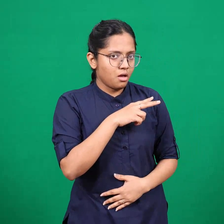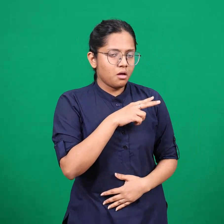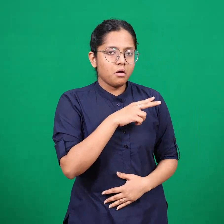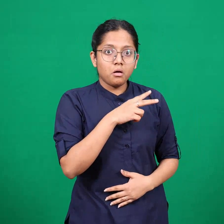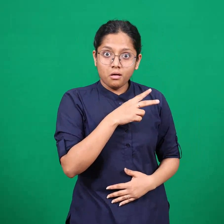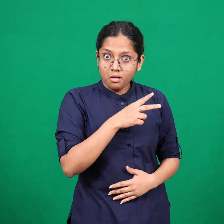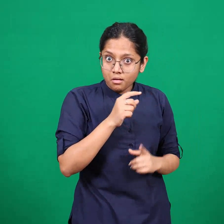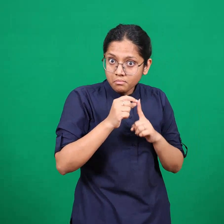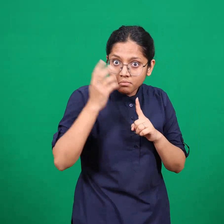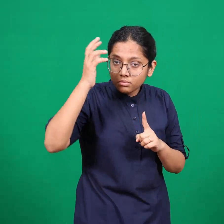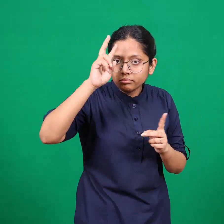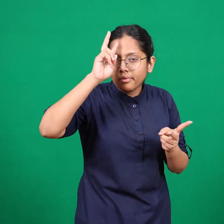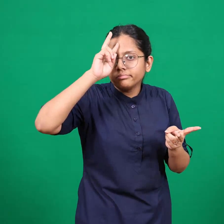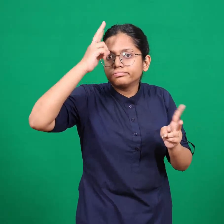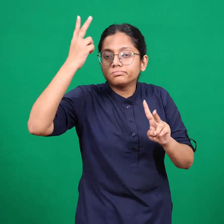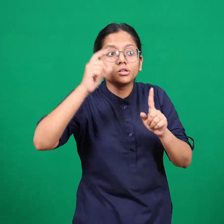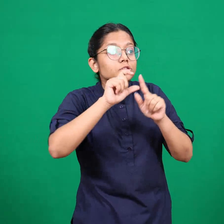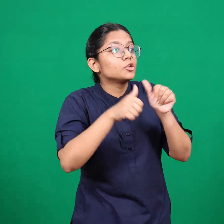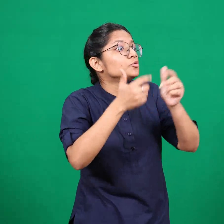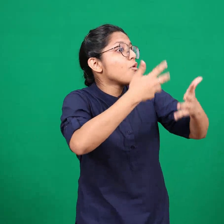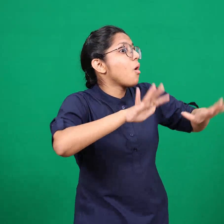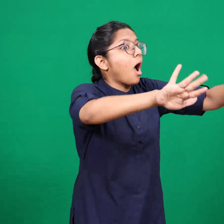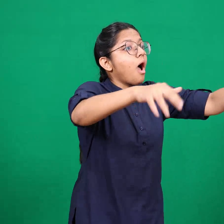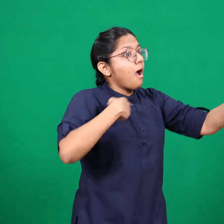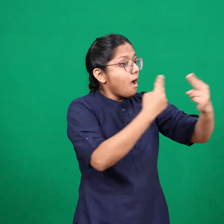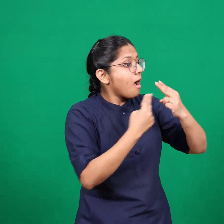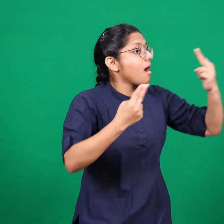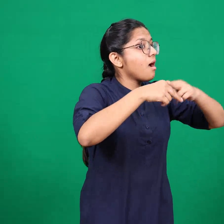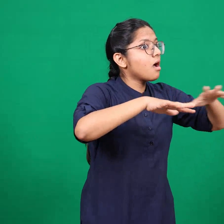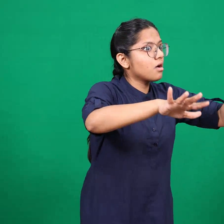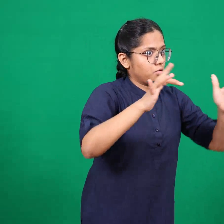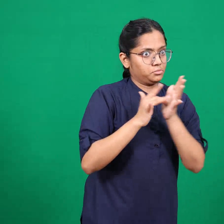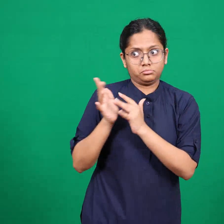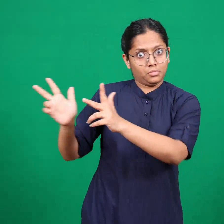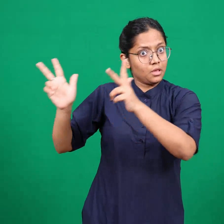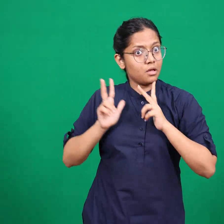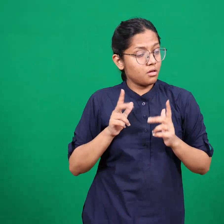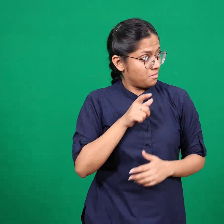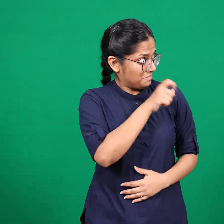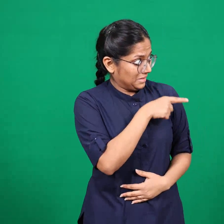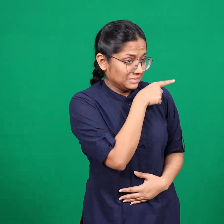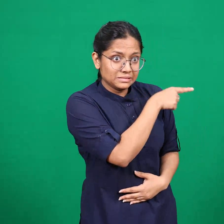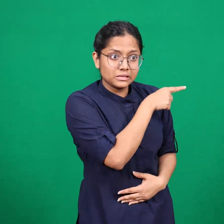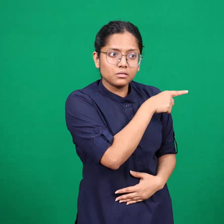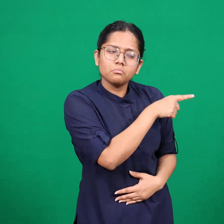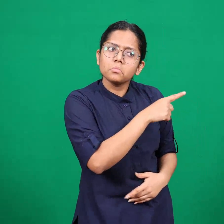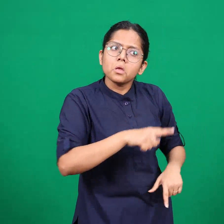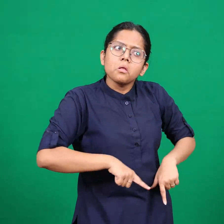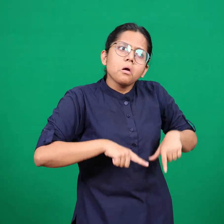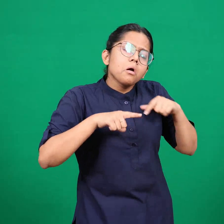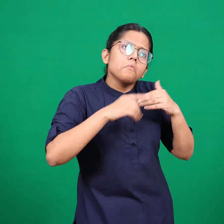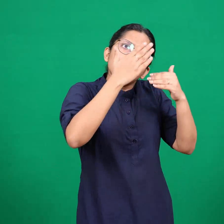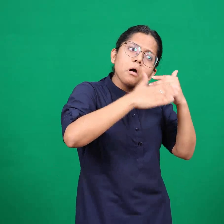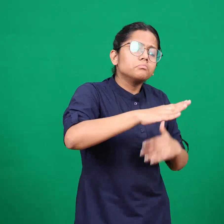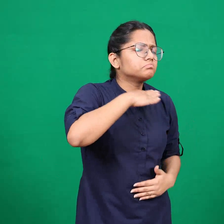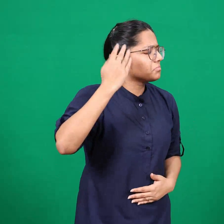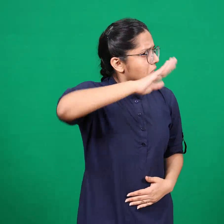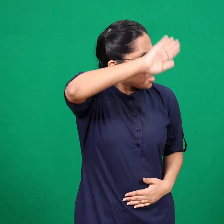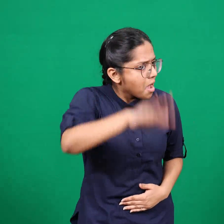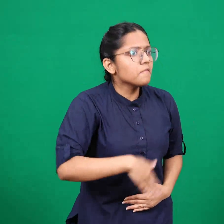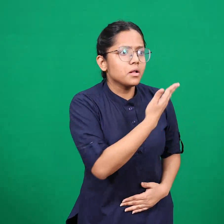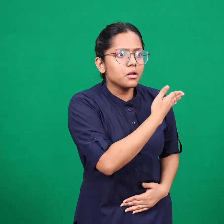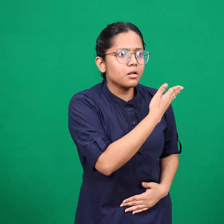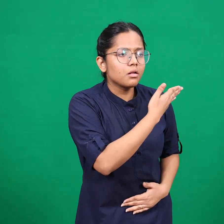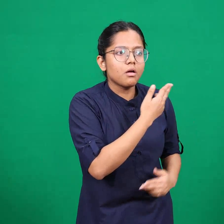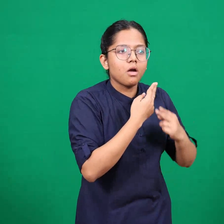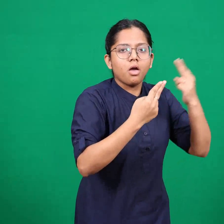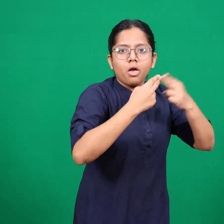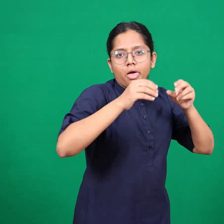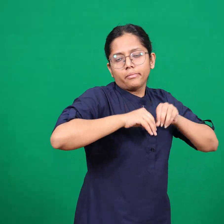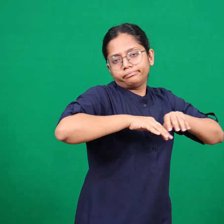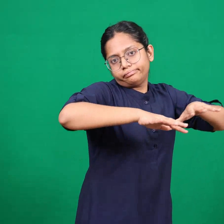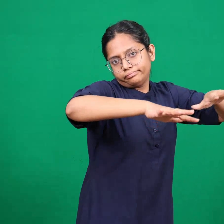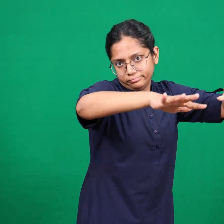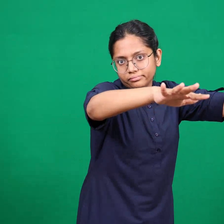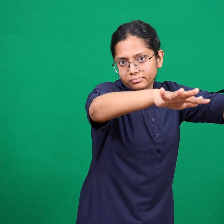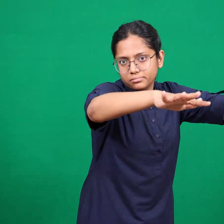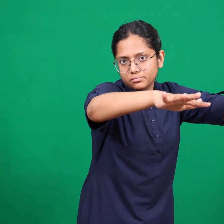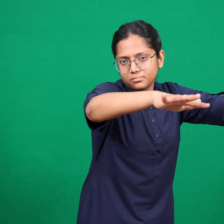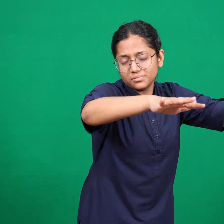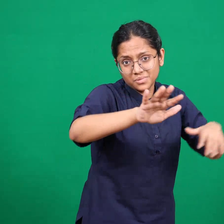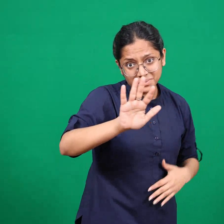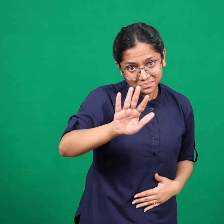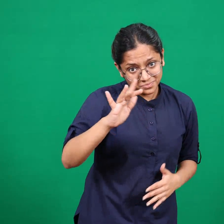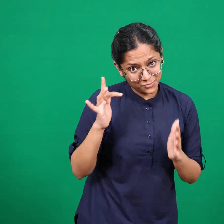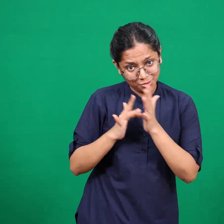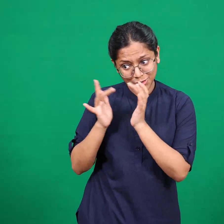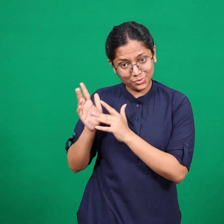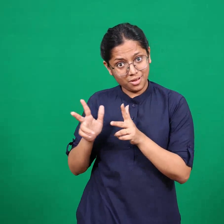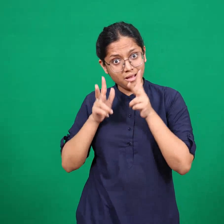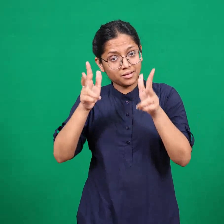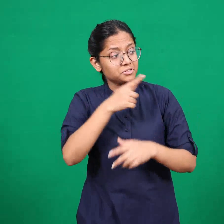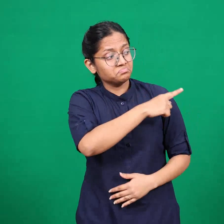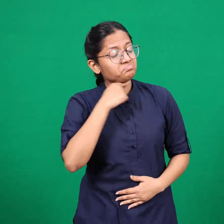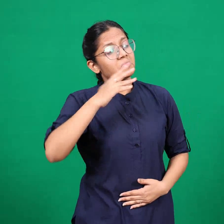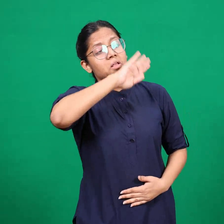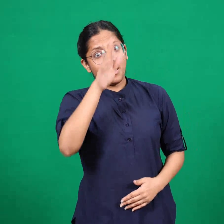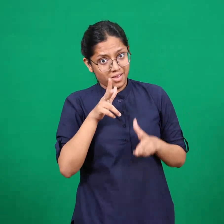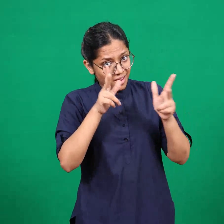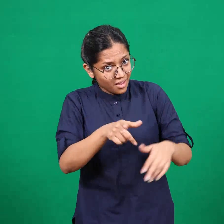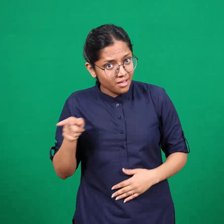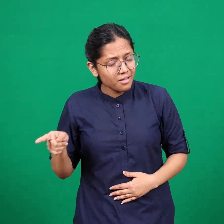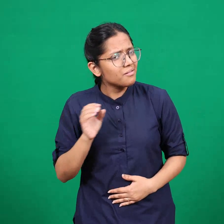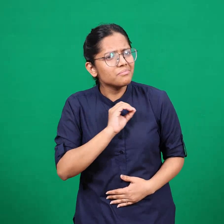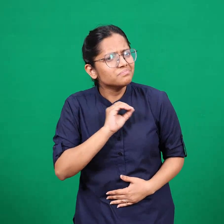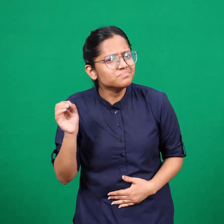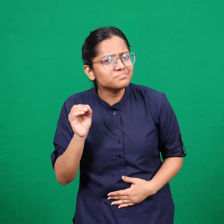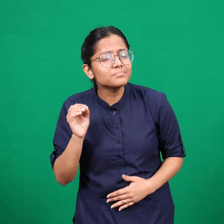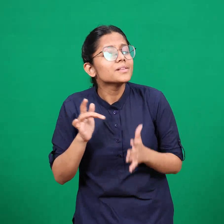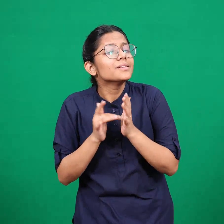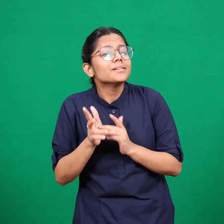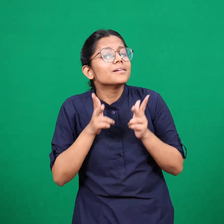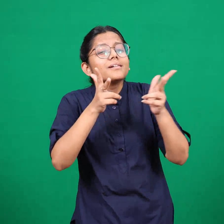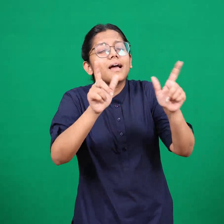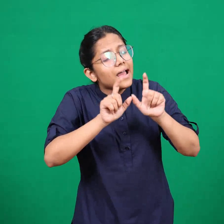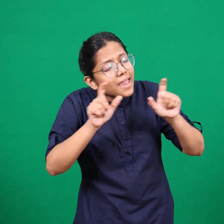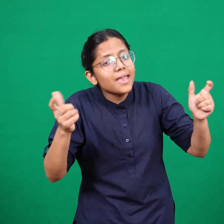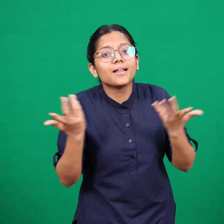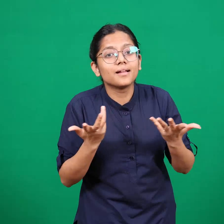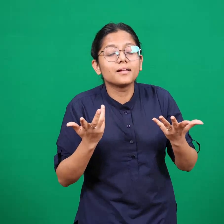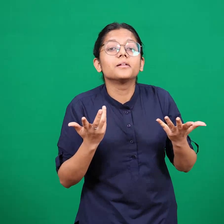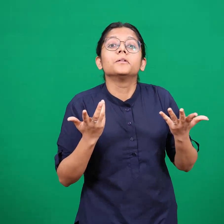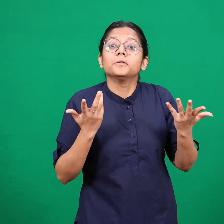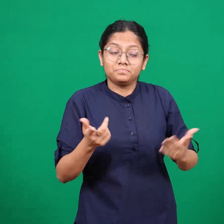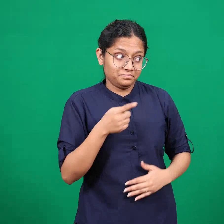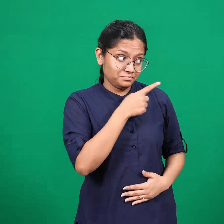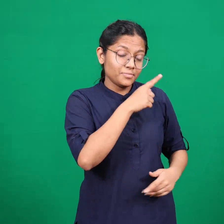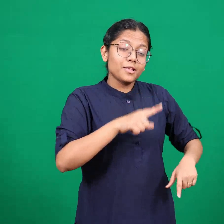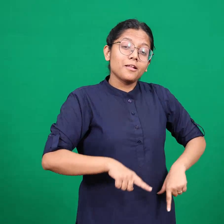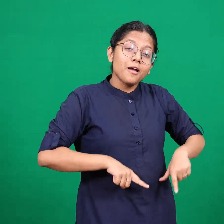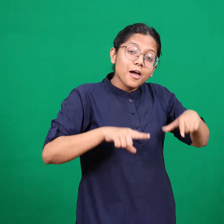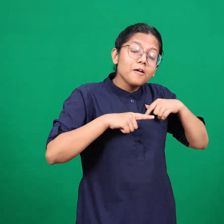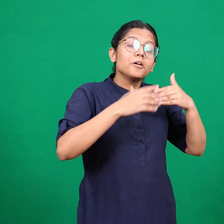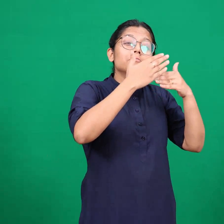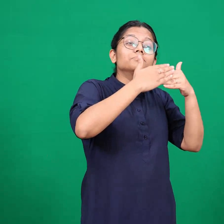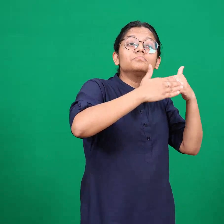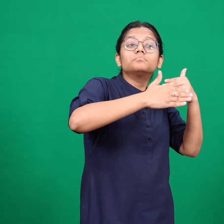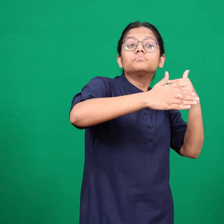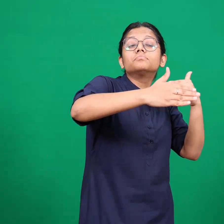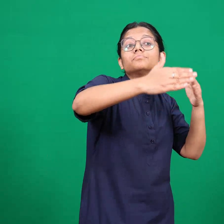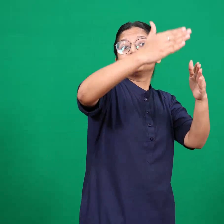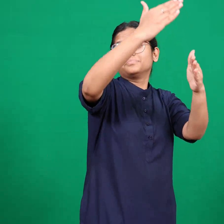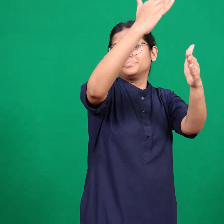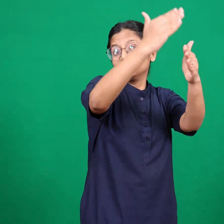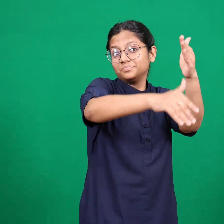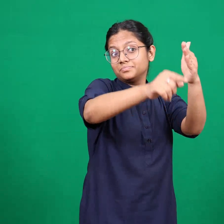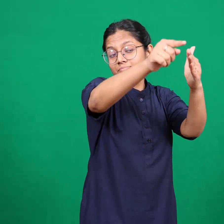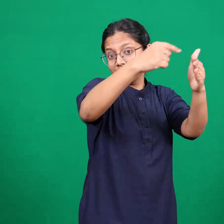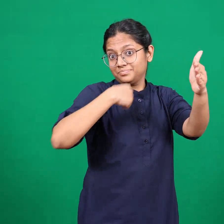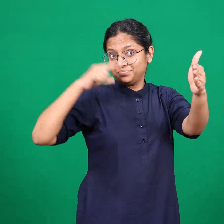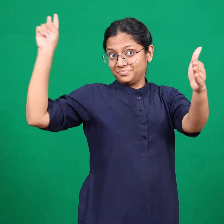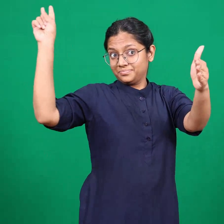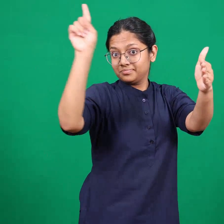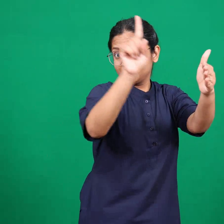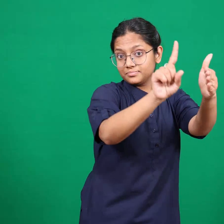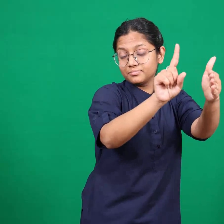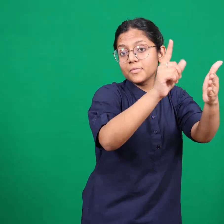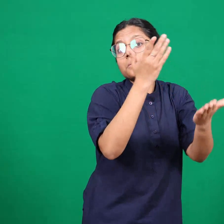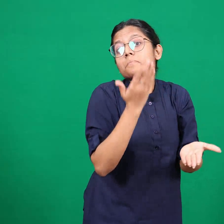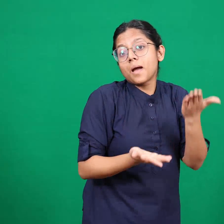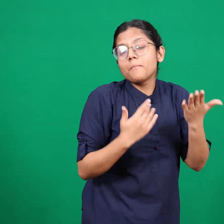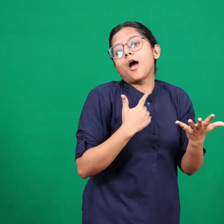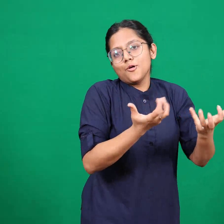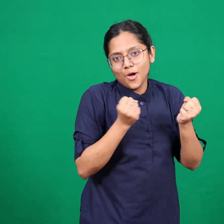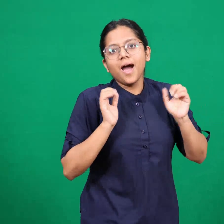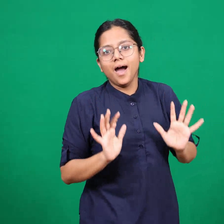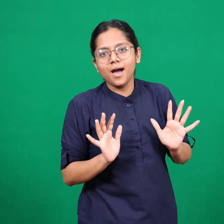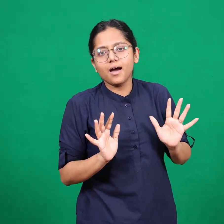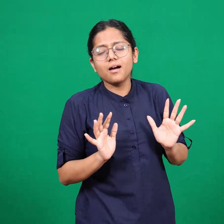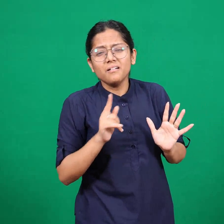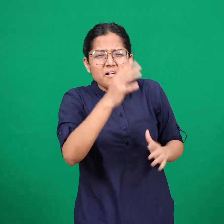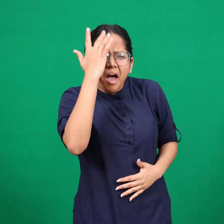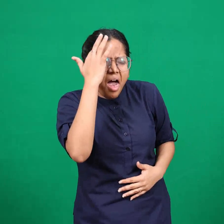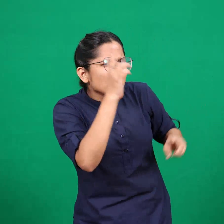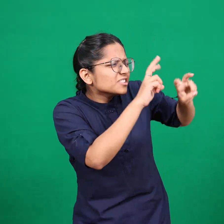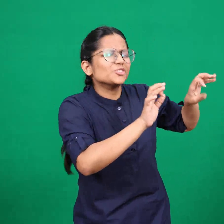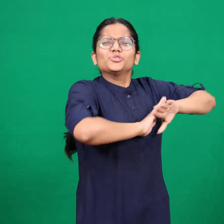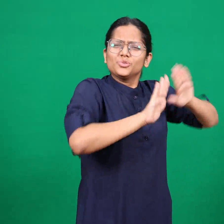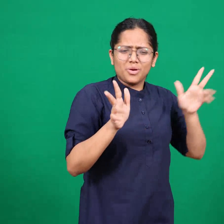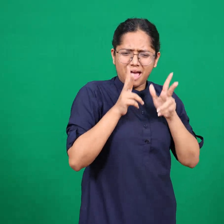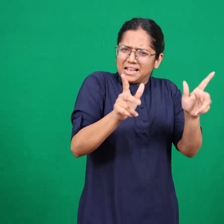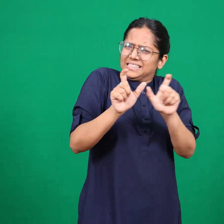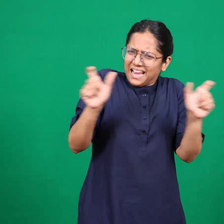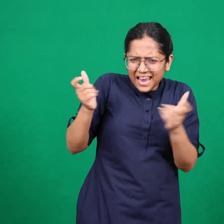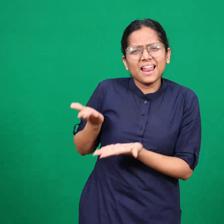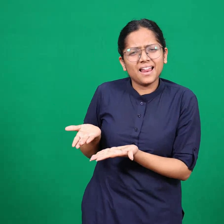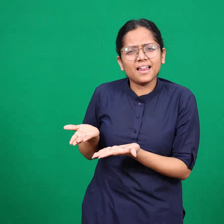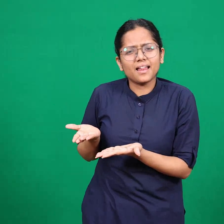However, Jesus did not say that he would not die, but only, "If I want him to remain until I return, what is that to you?"